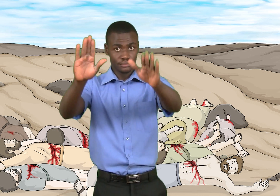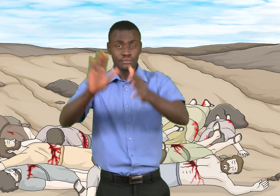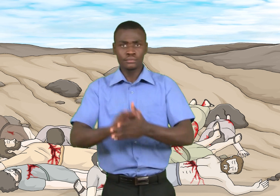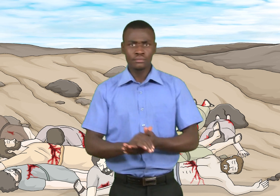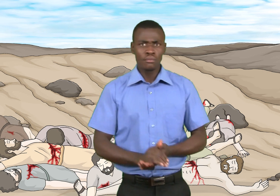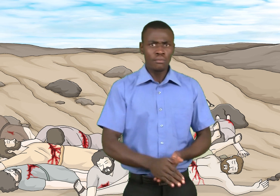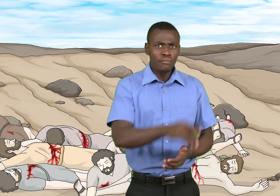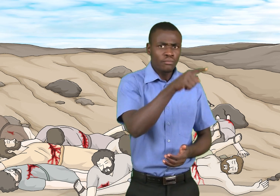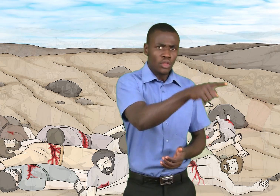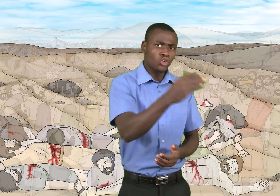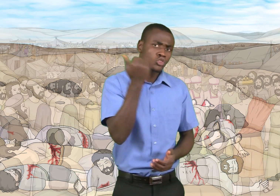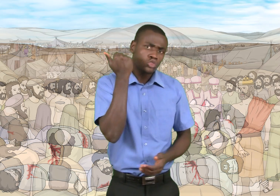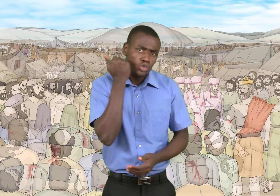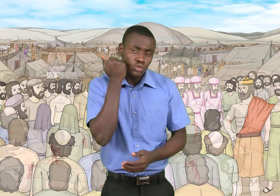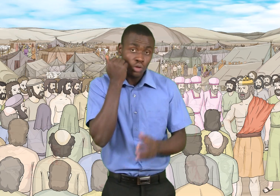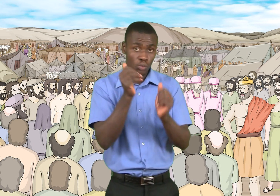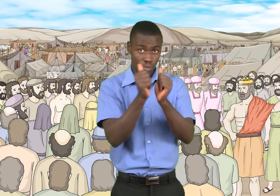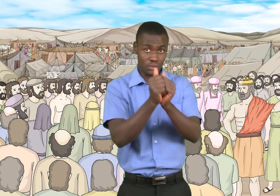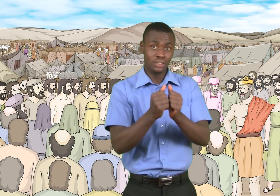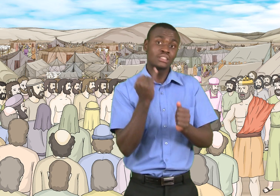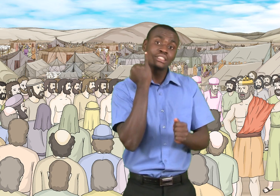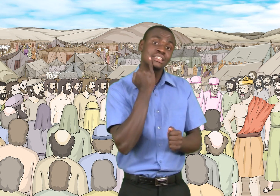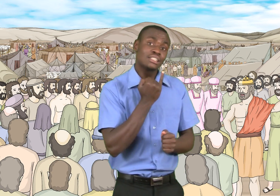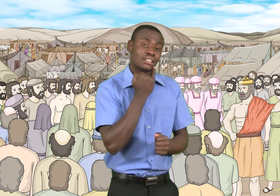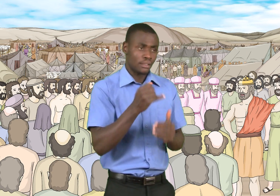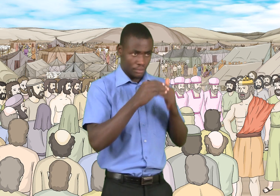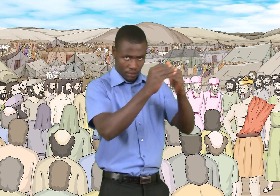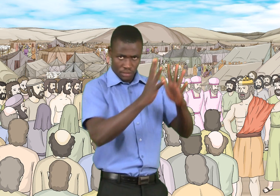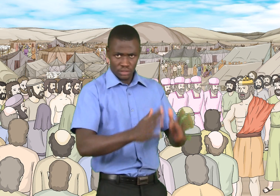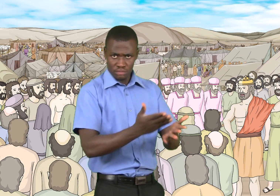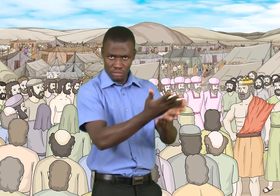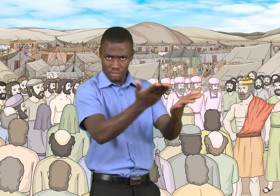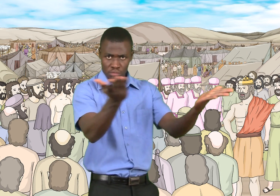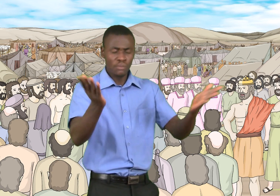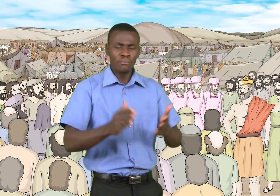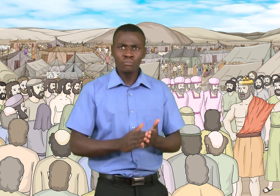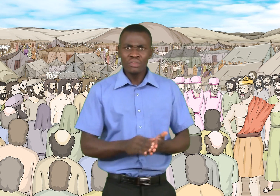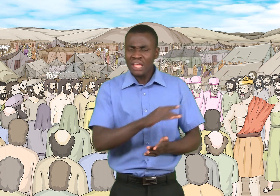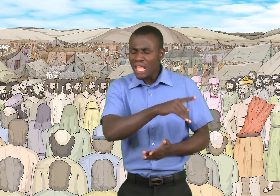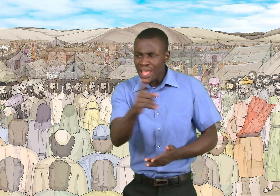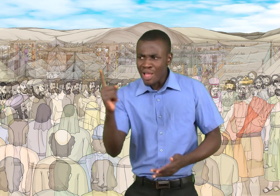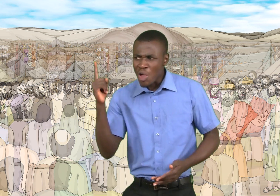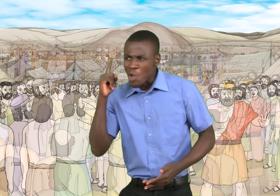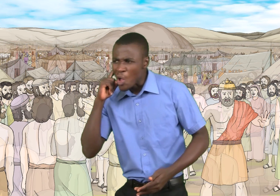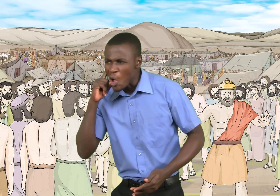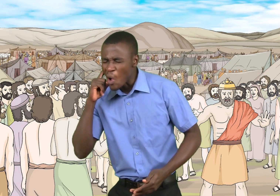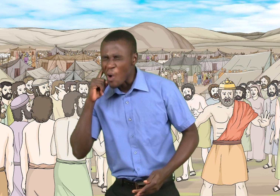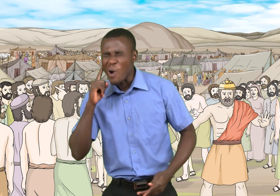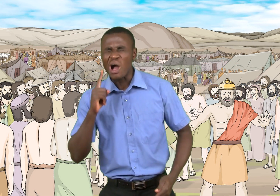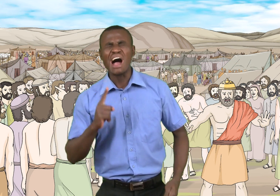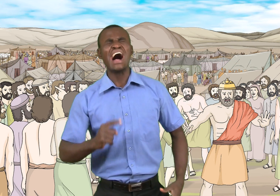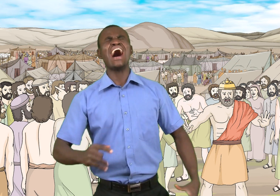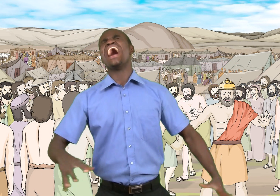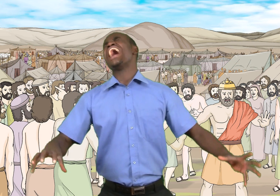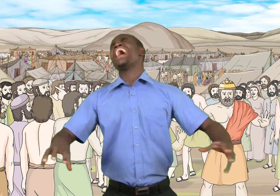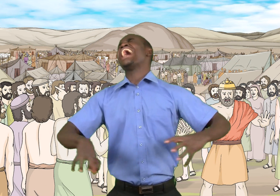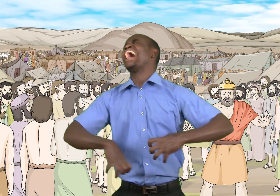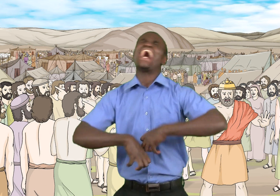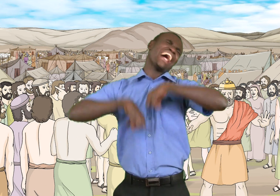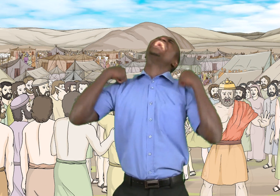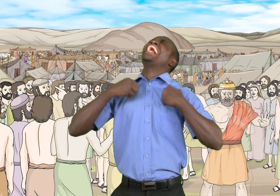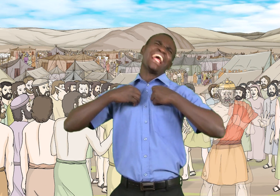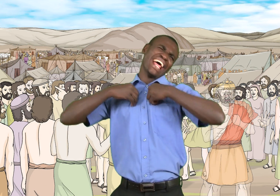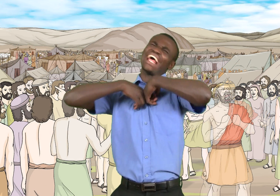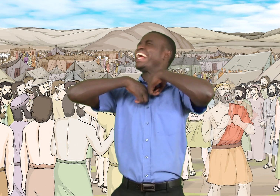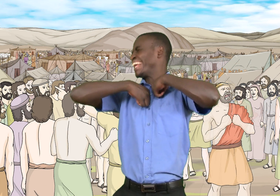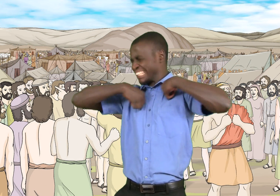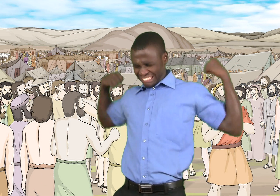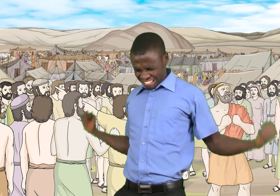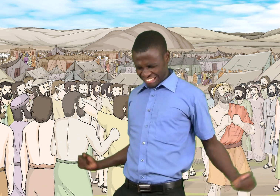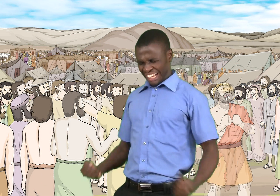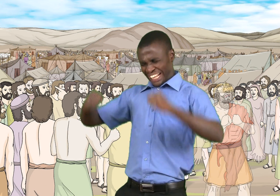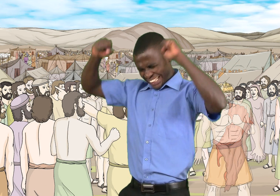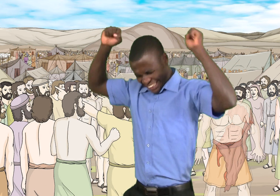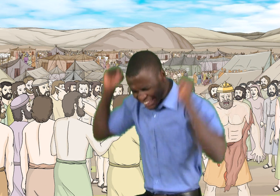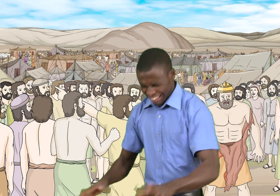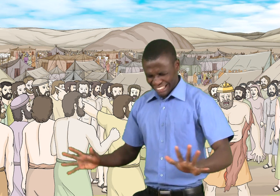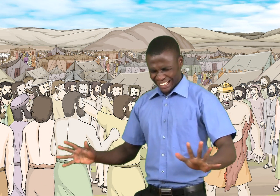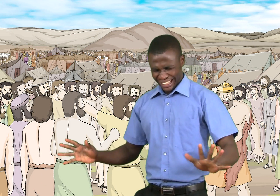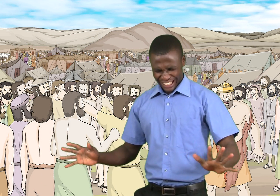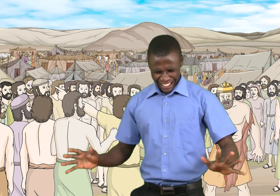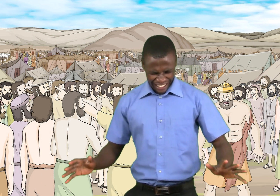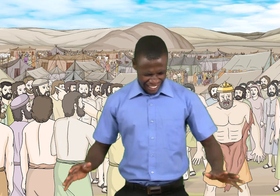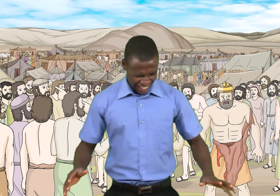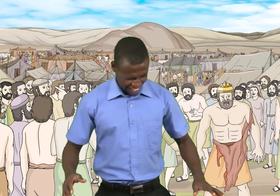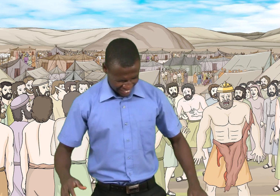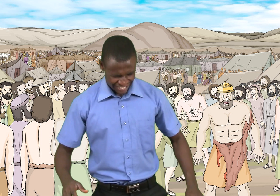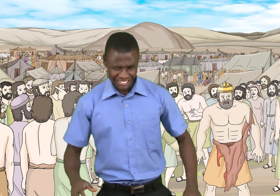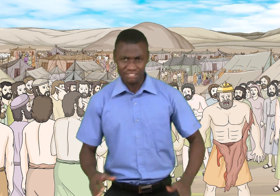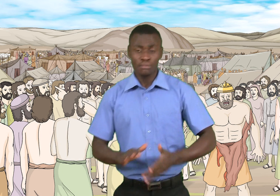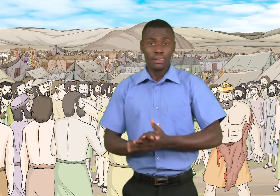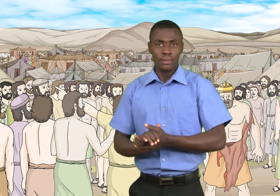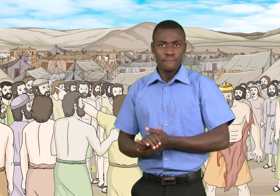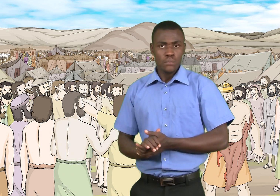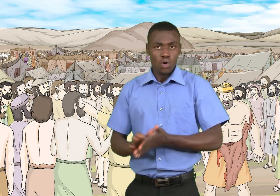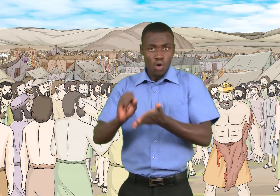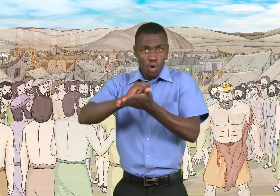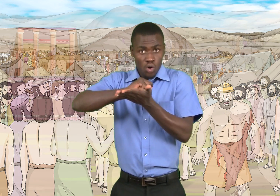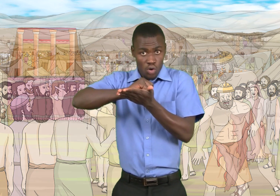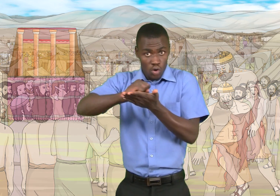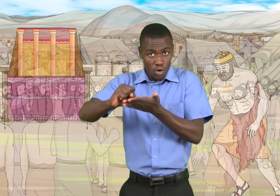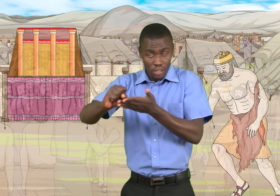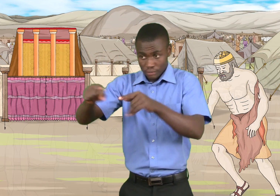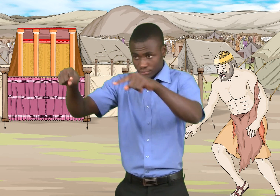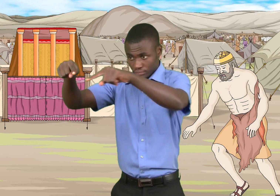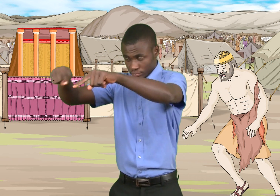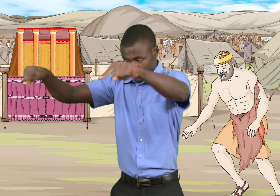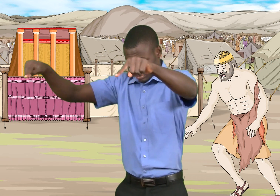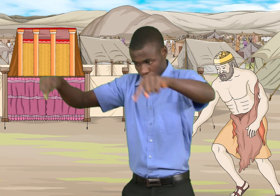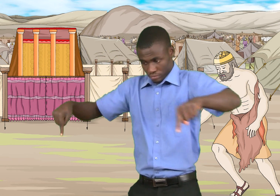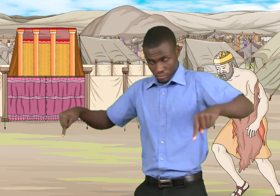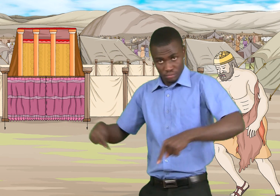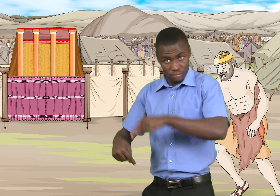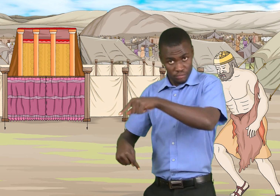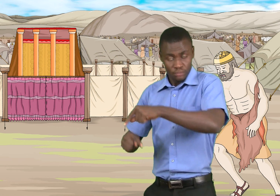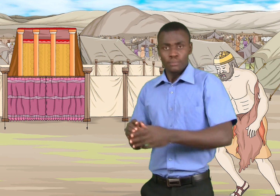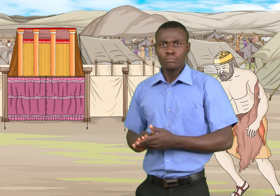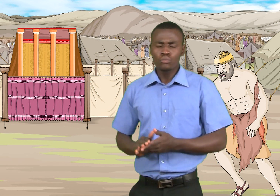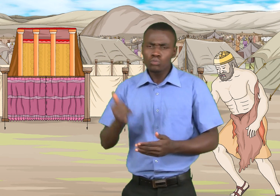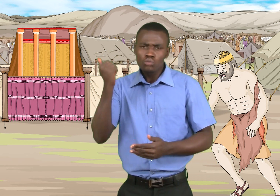So the hearts of the people melted and became like water.